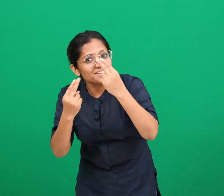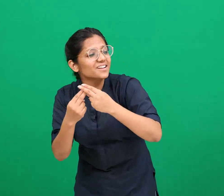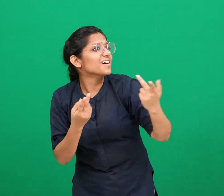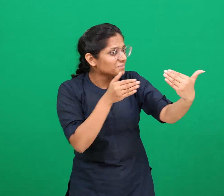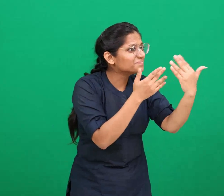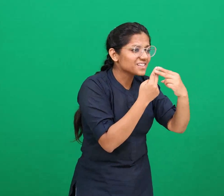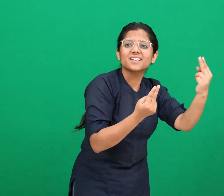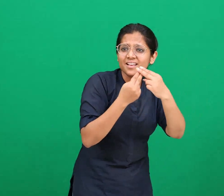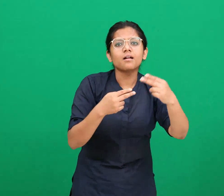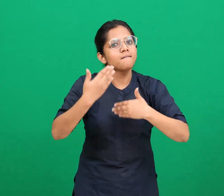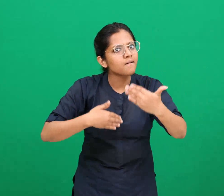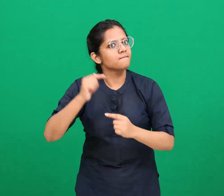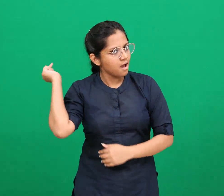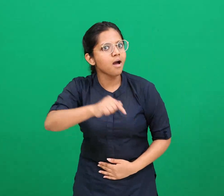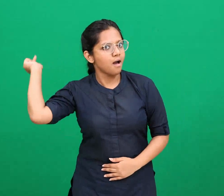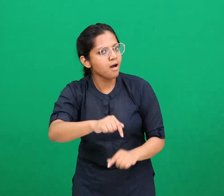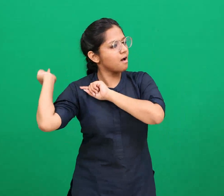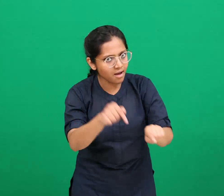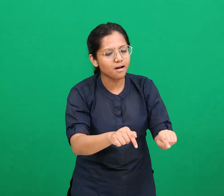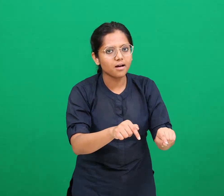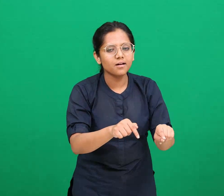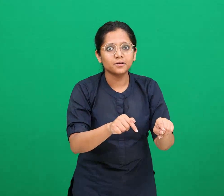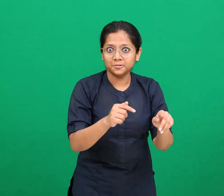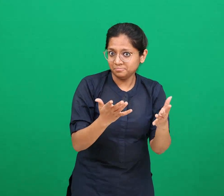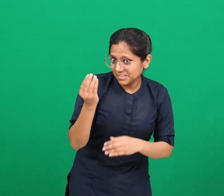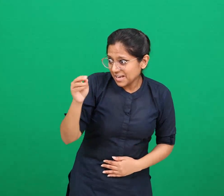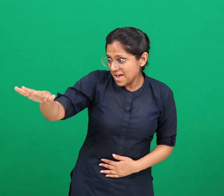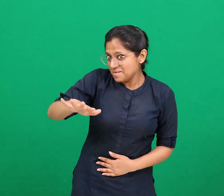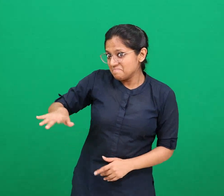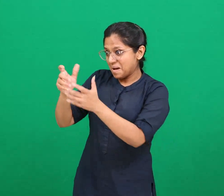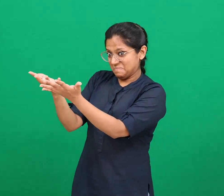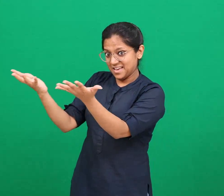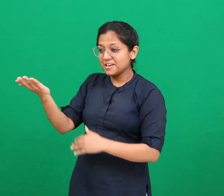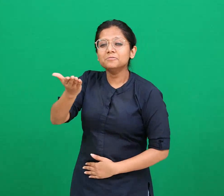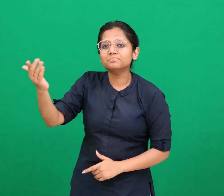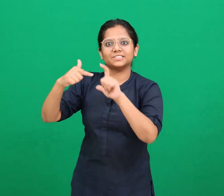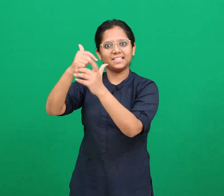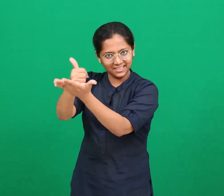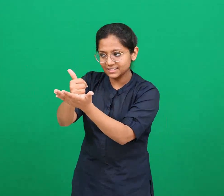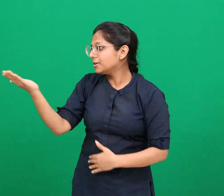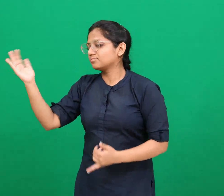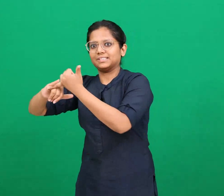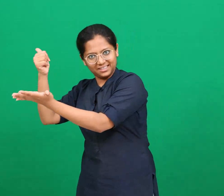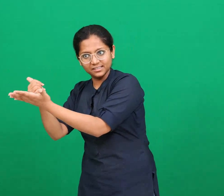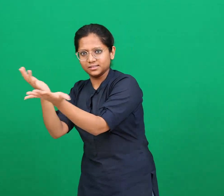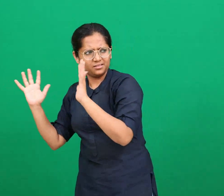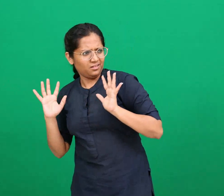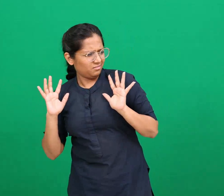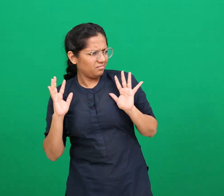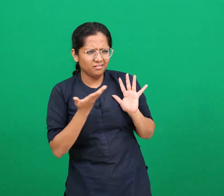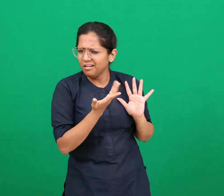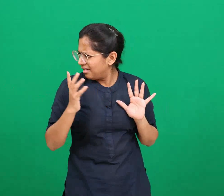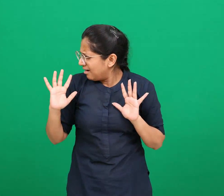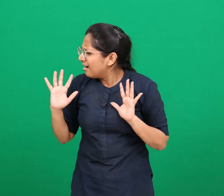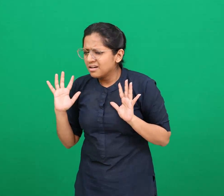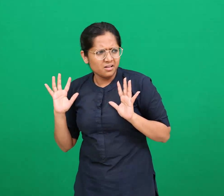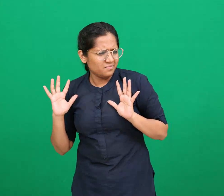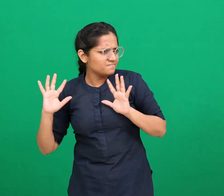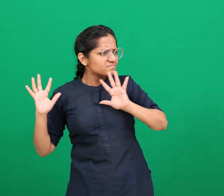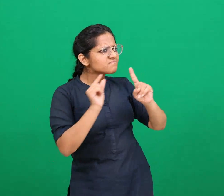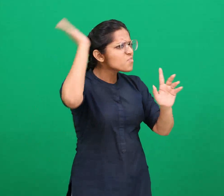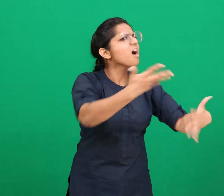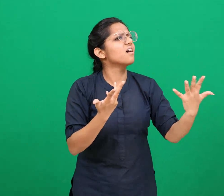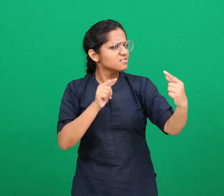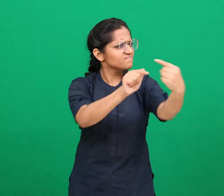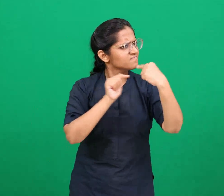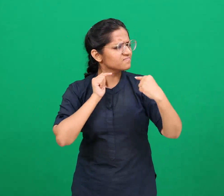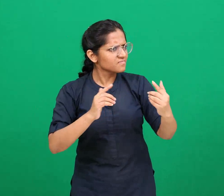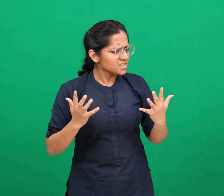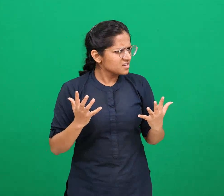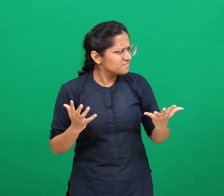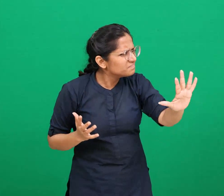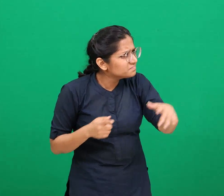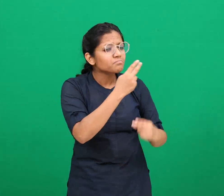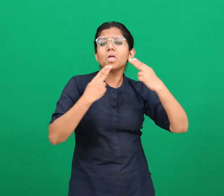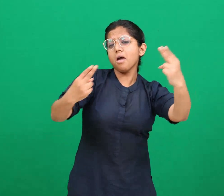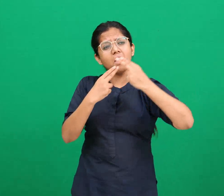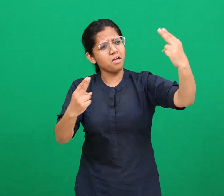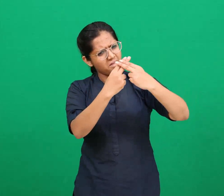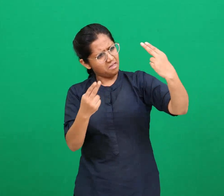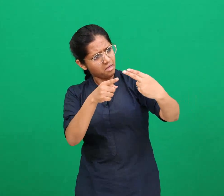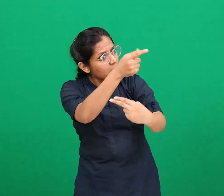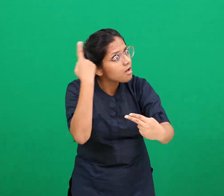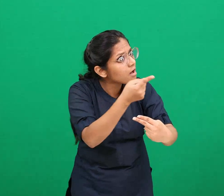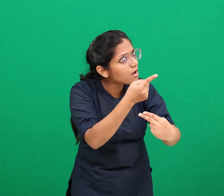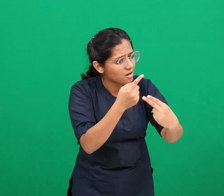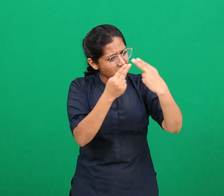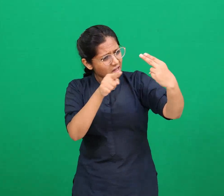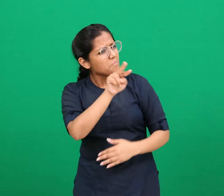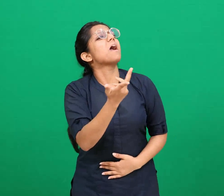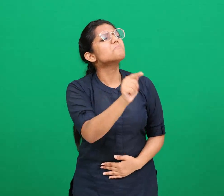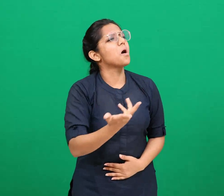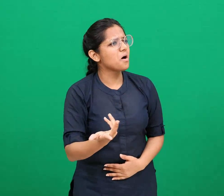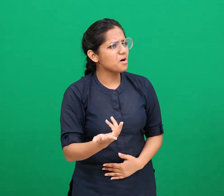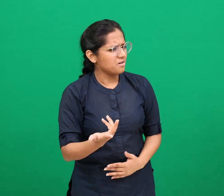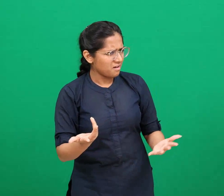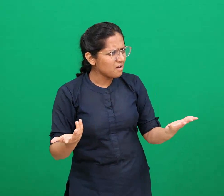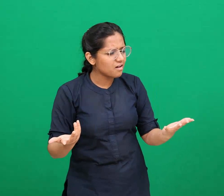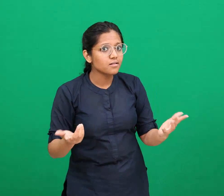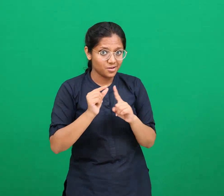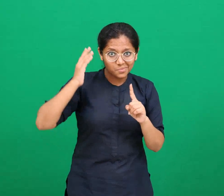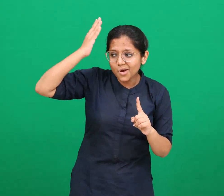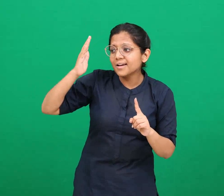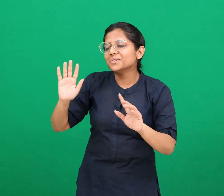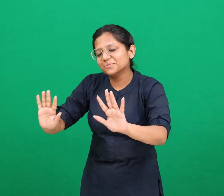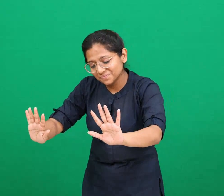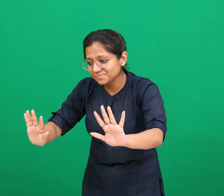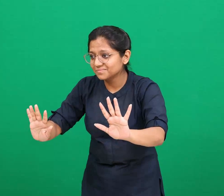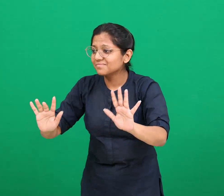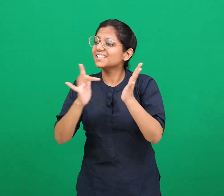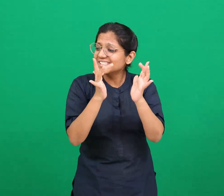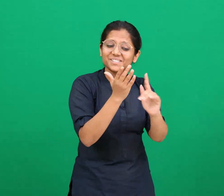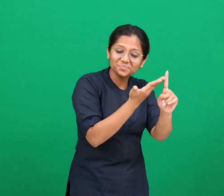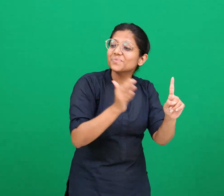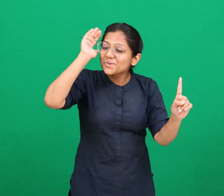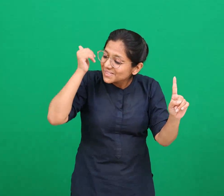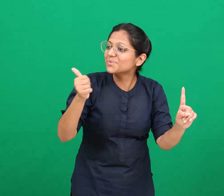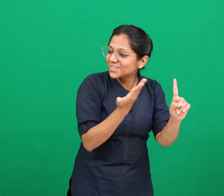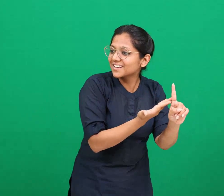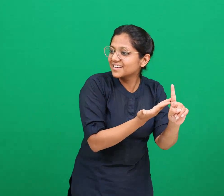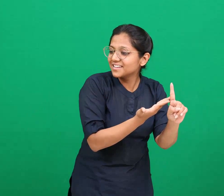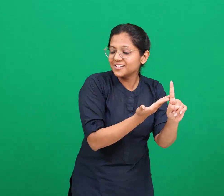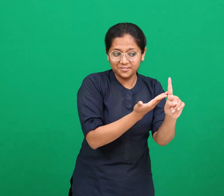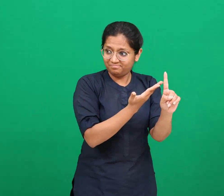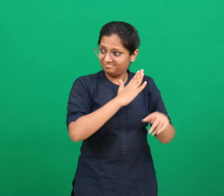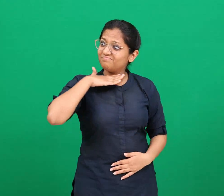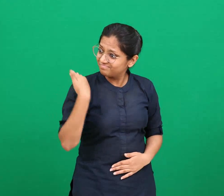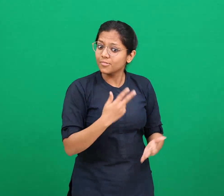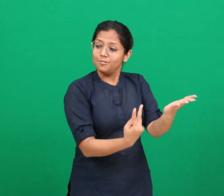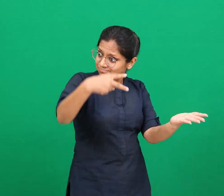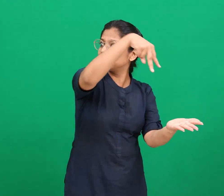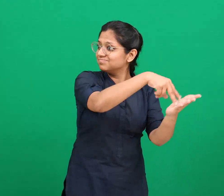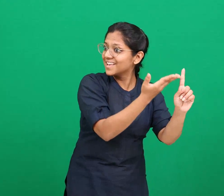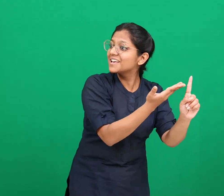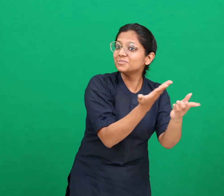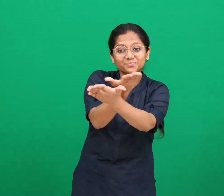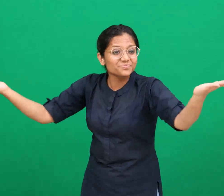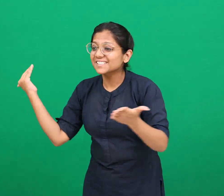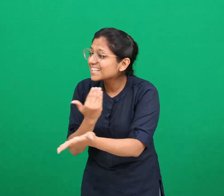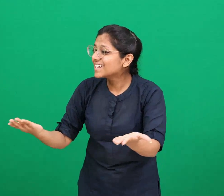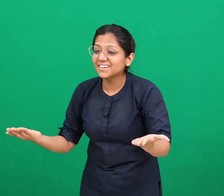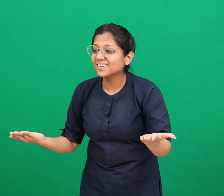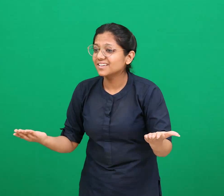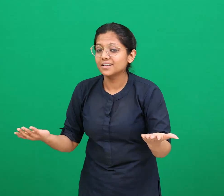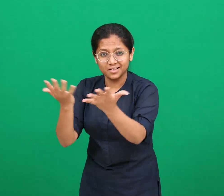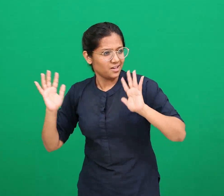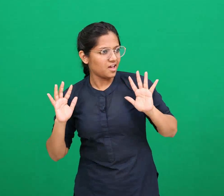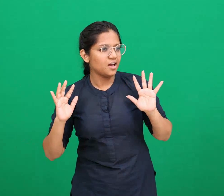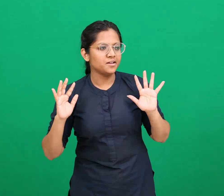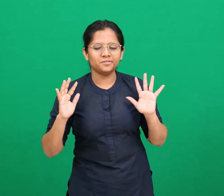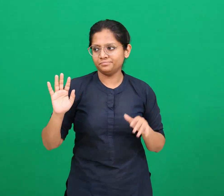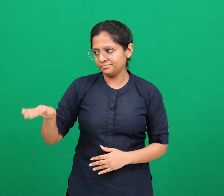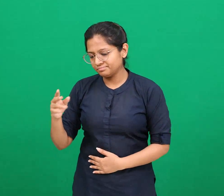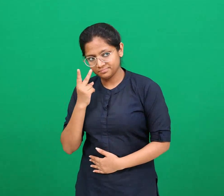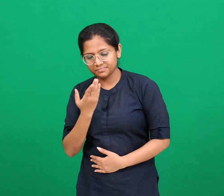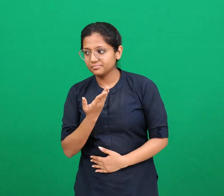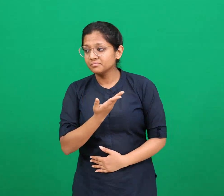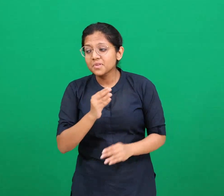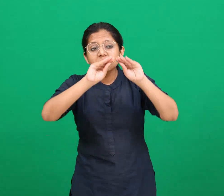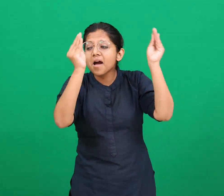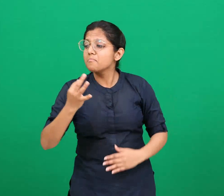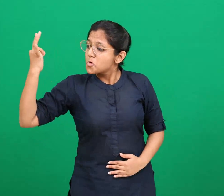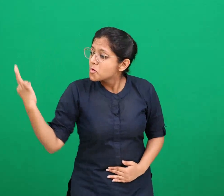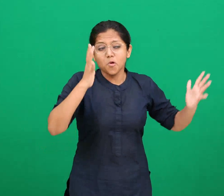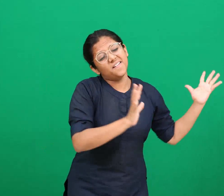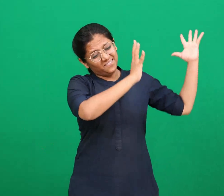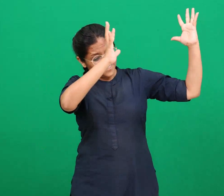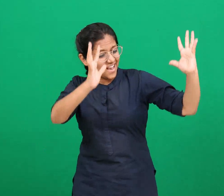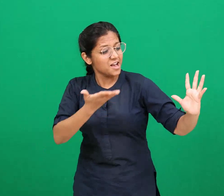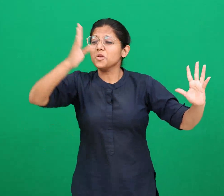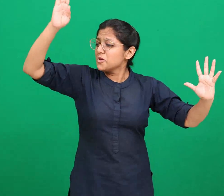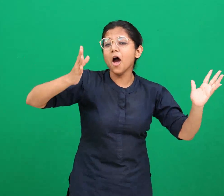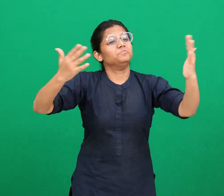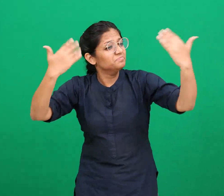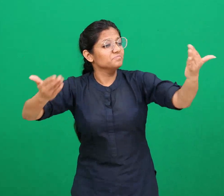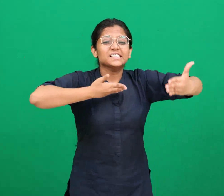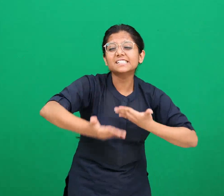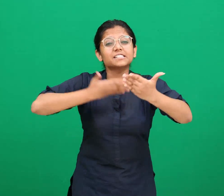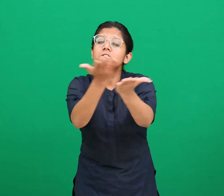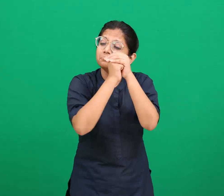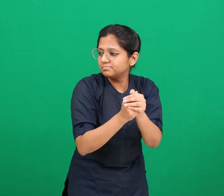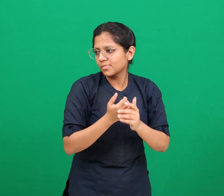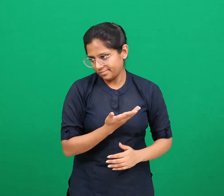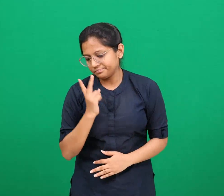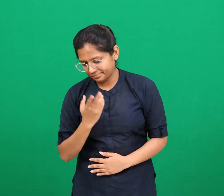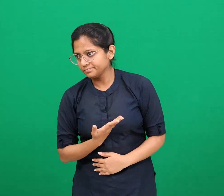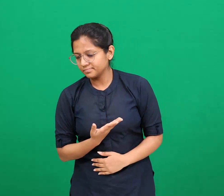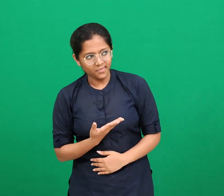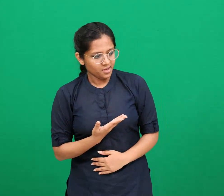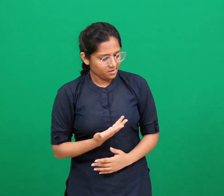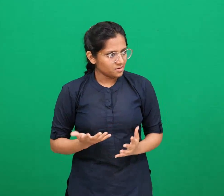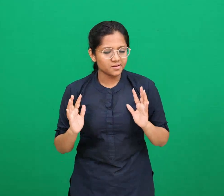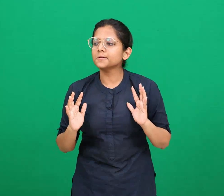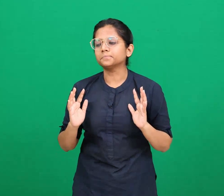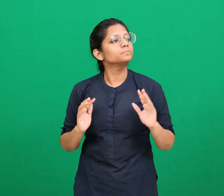Some of them asked, "What is this babbler trying to say?" Others said, "He seems to be advocating foreign gods." They said this because Paul was proclaiming the good news of Jesus and the resurrection.